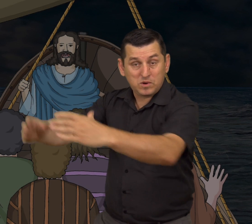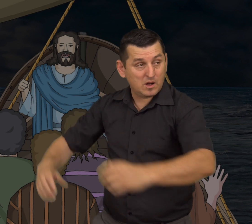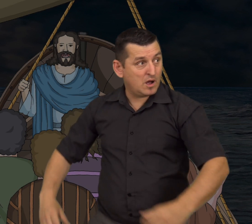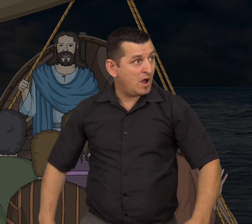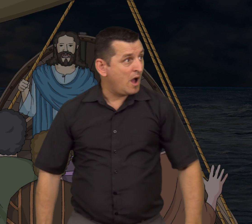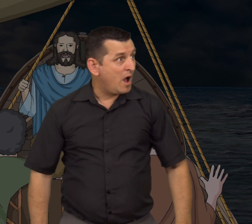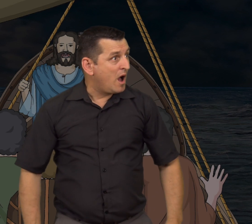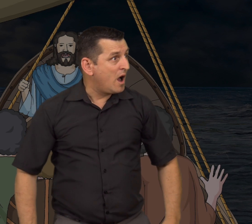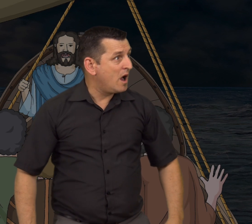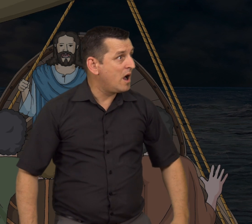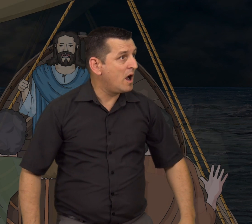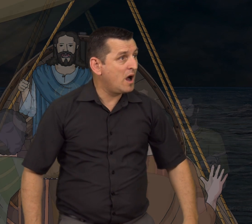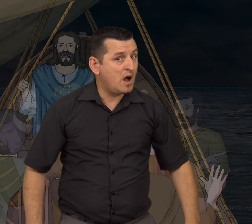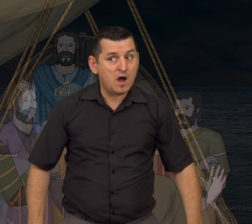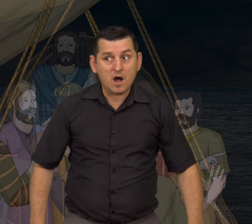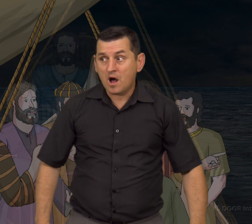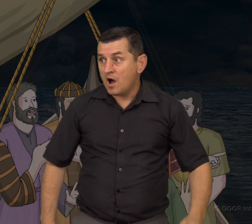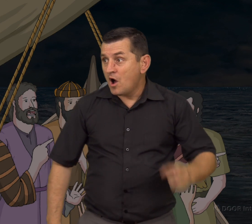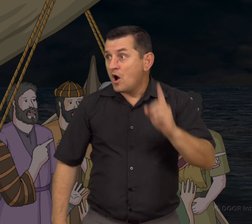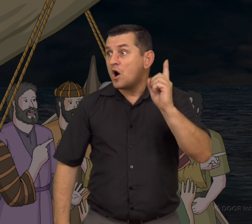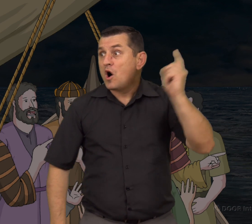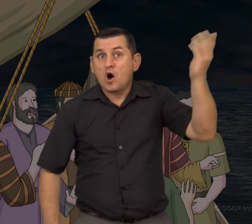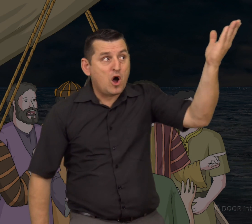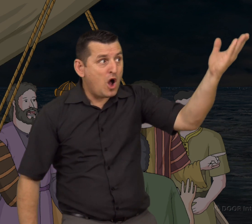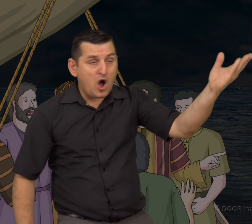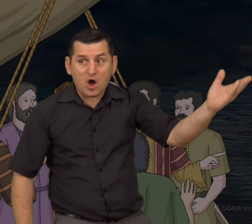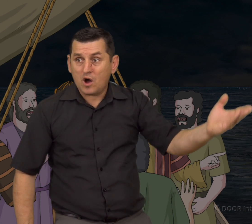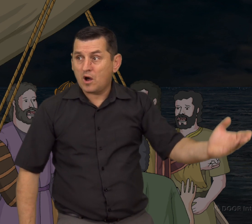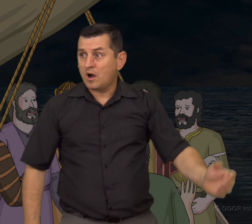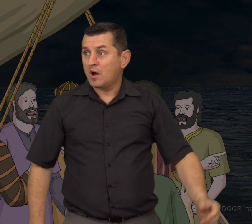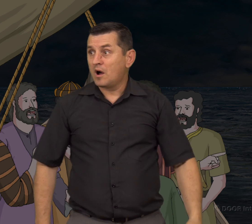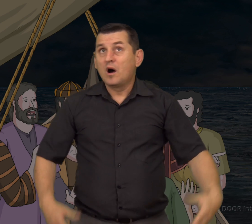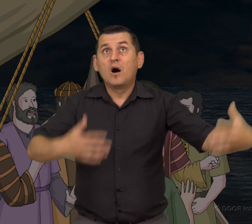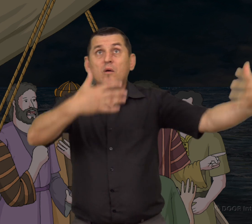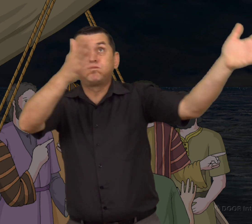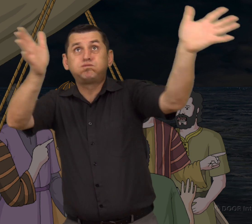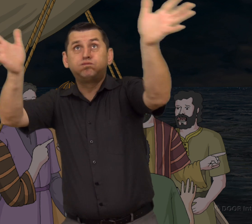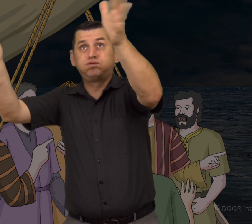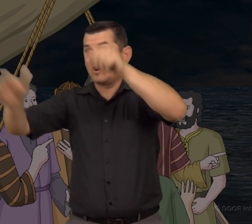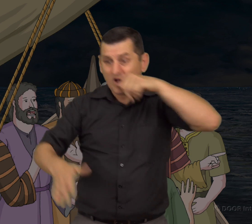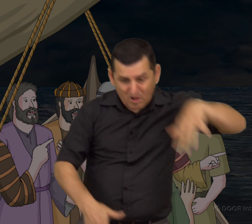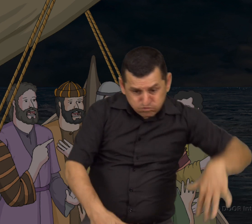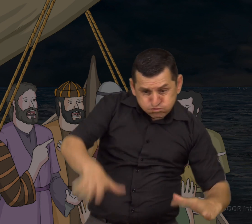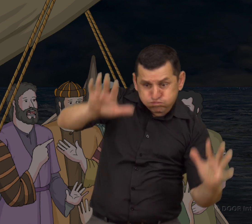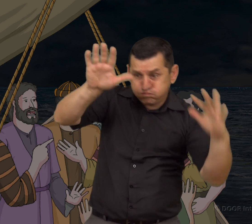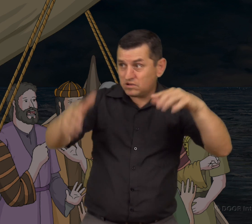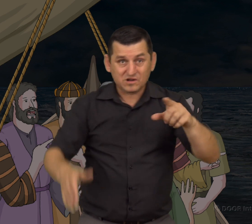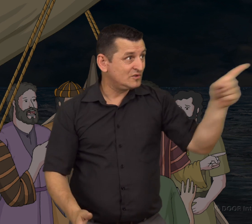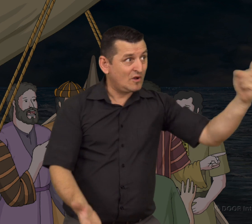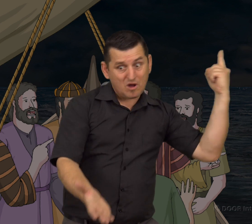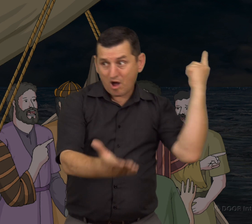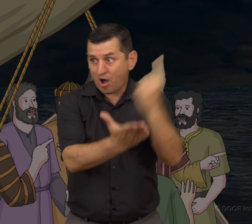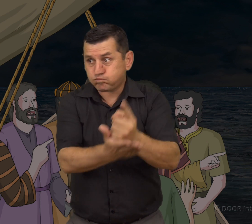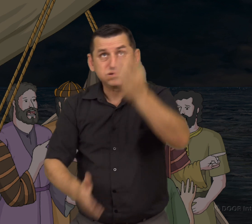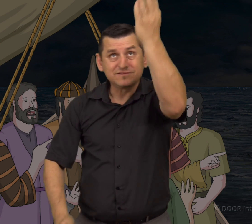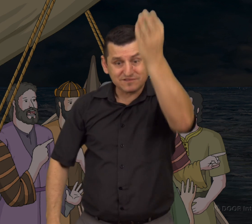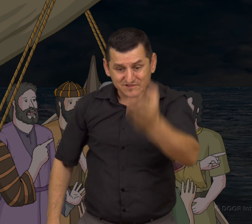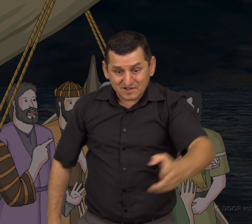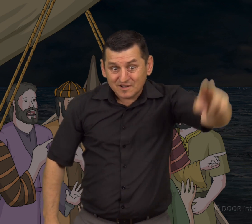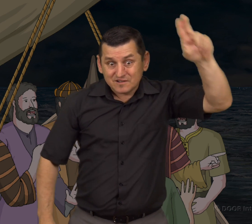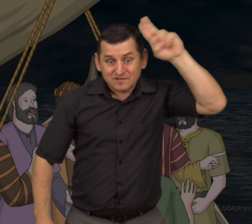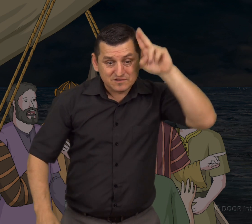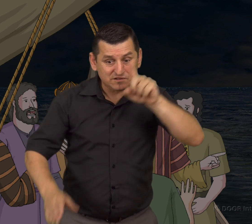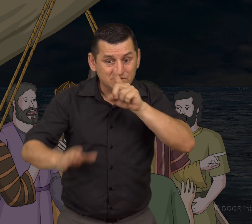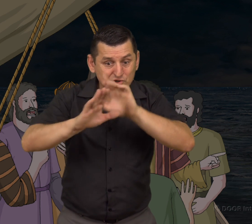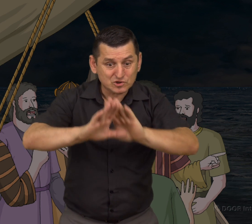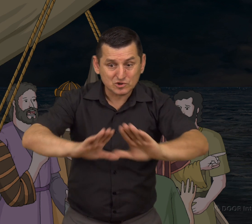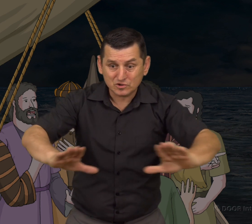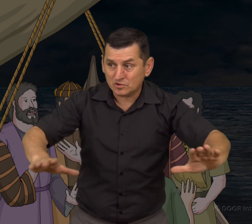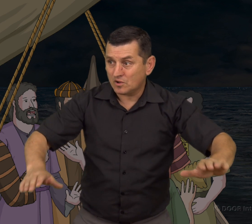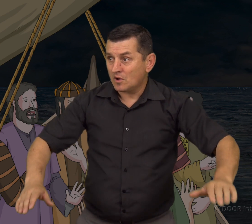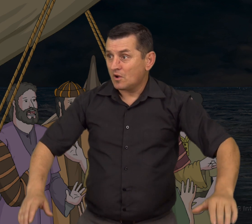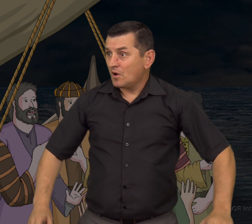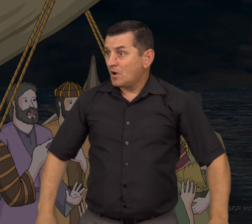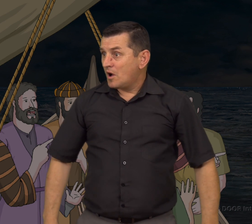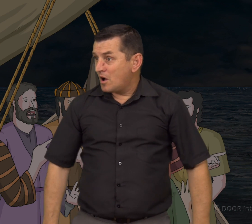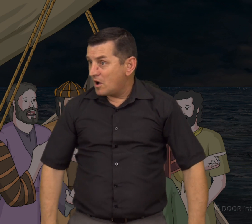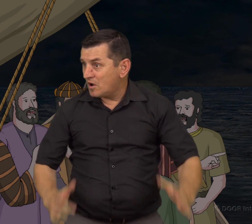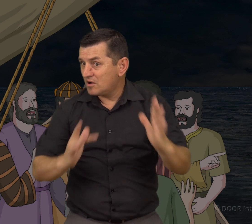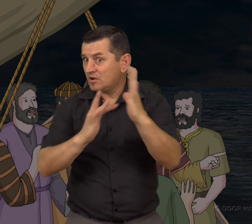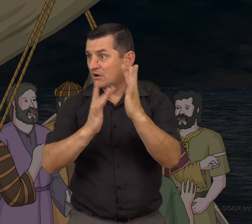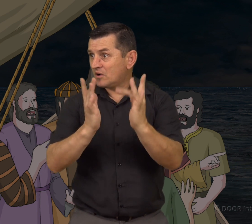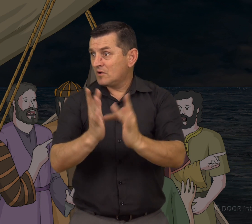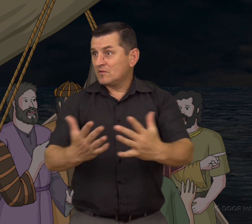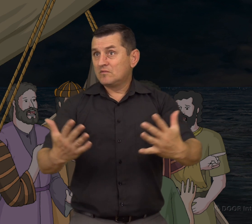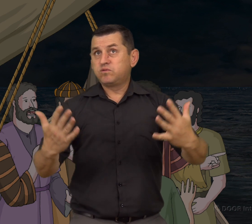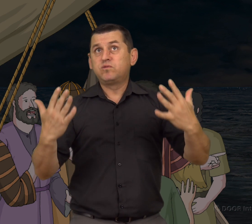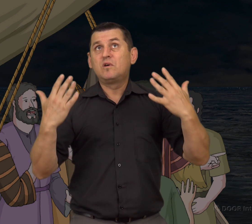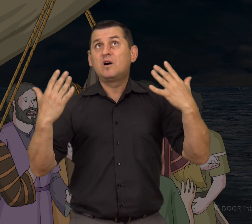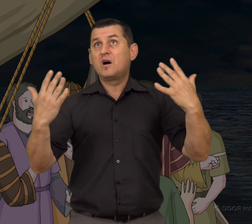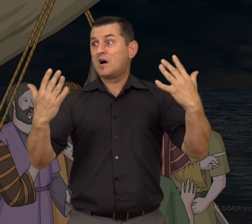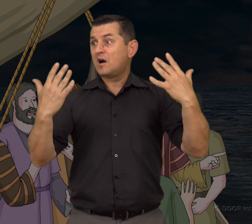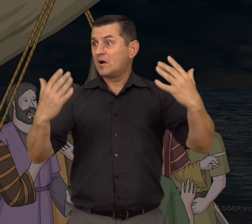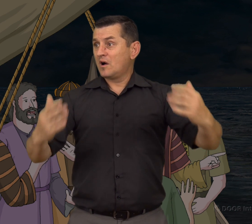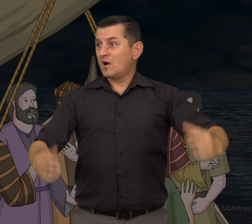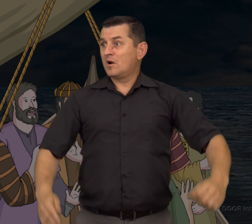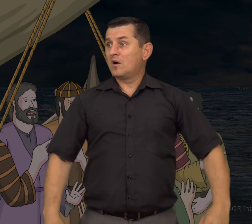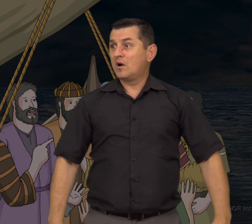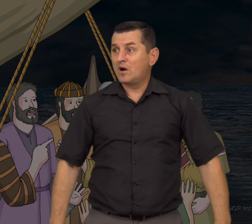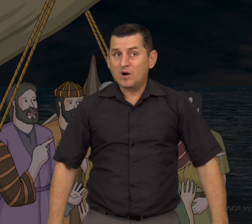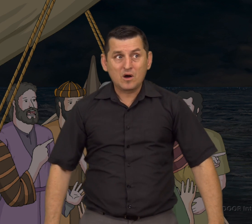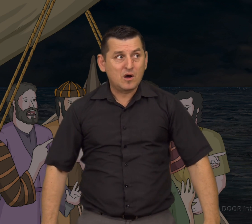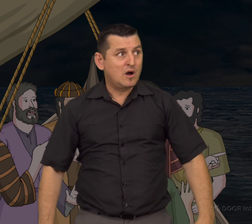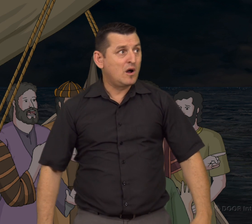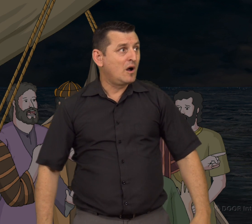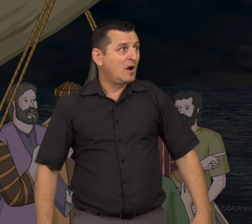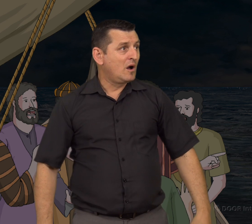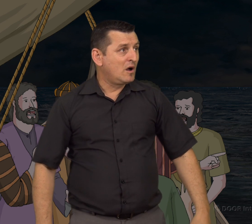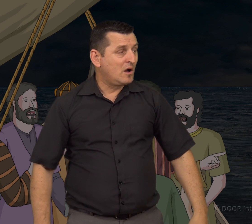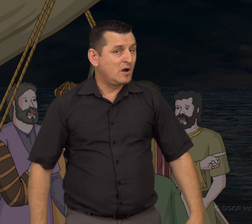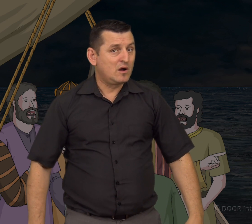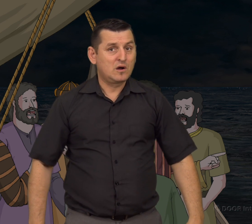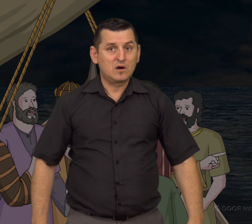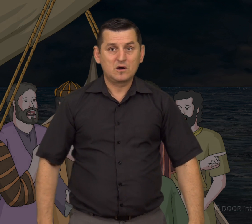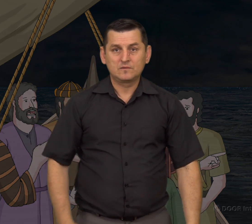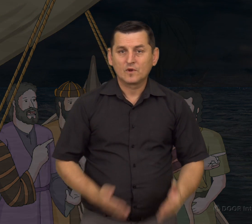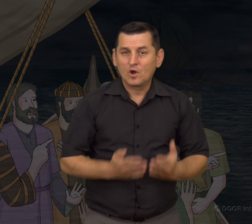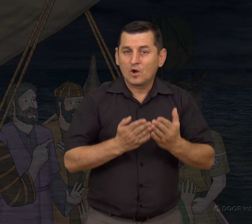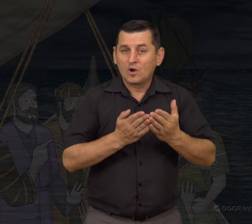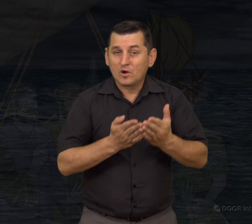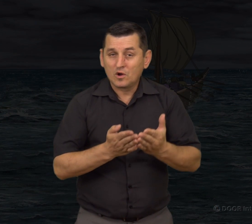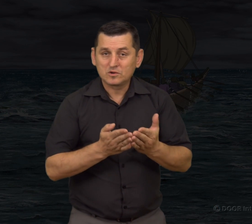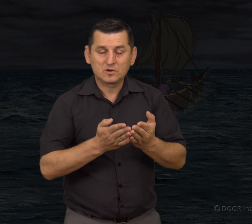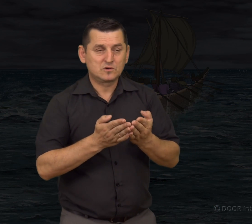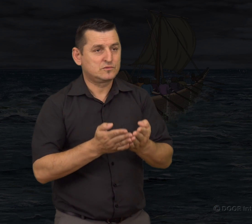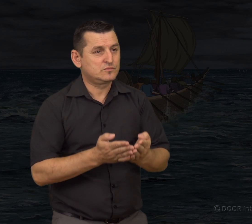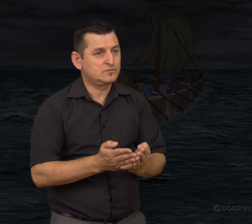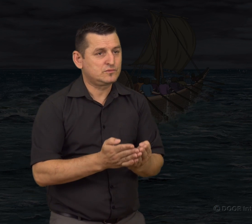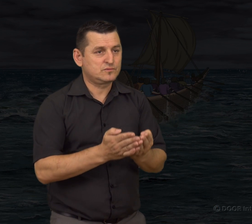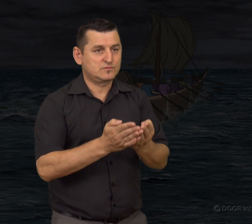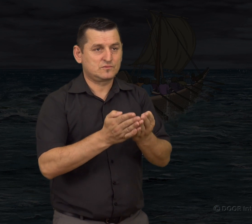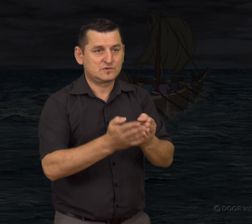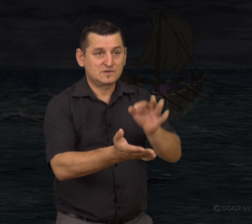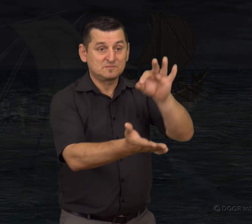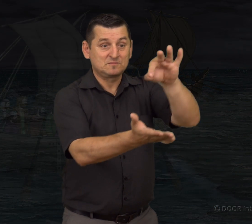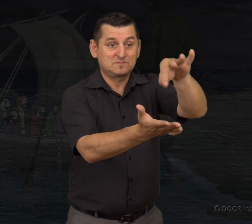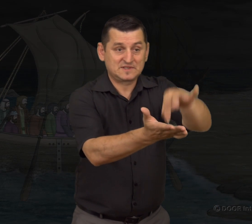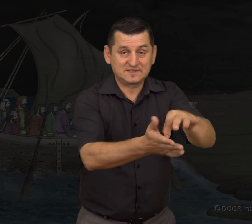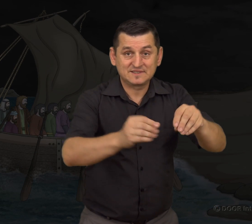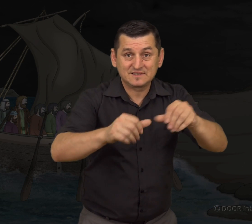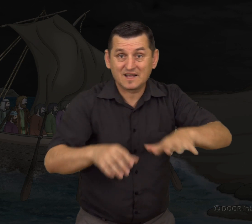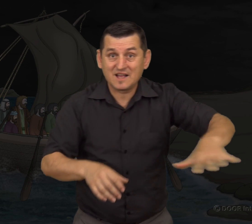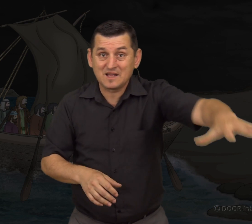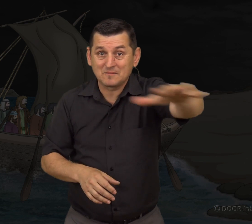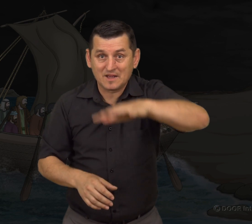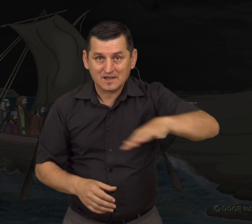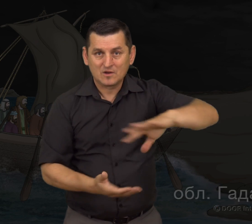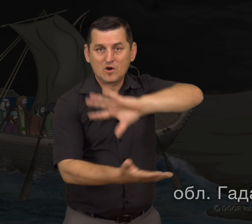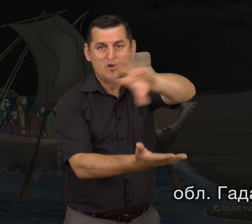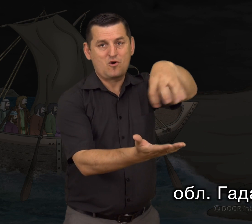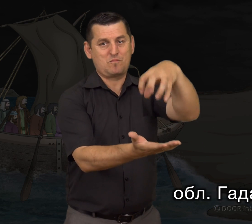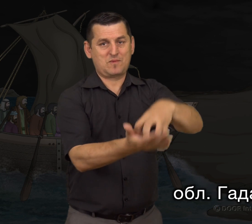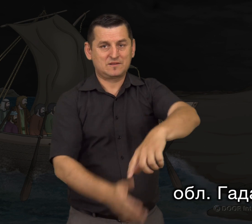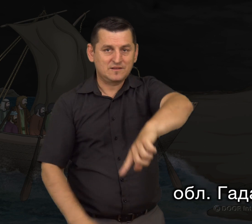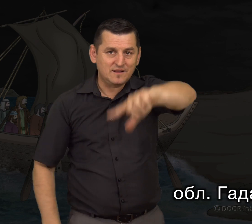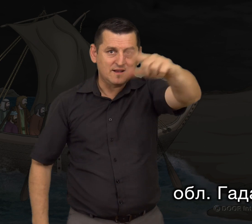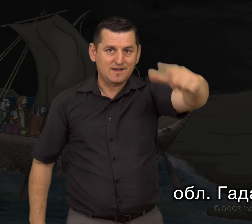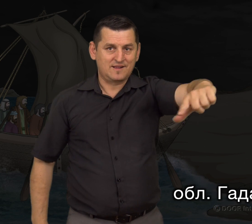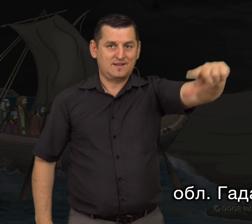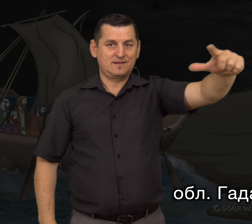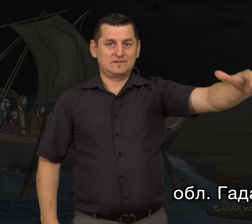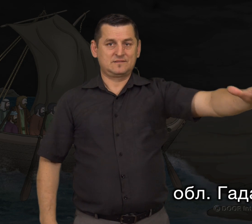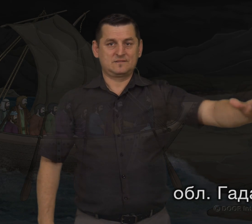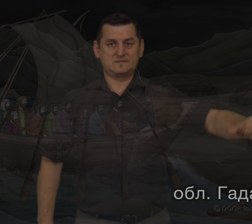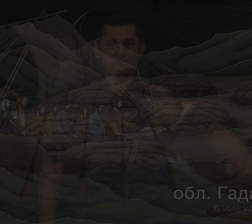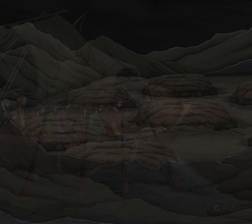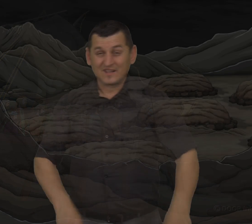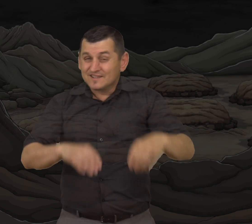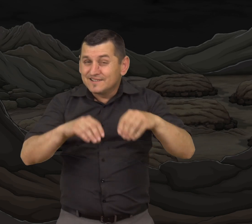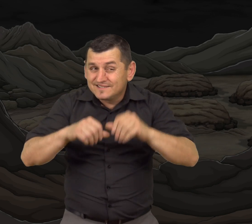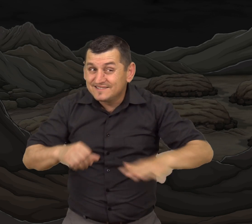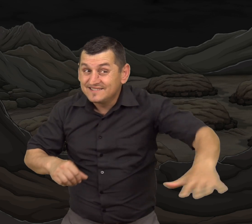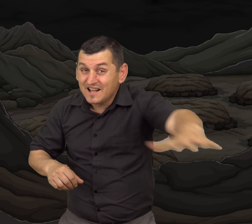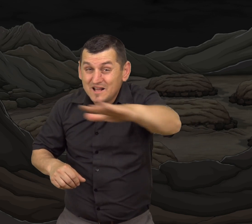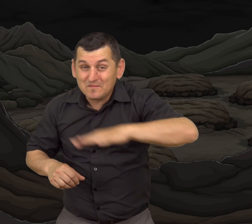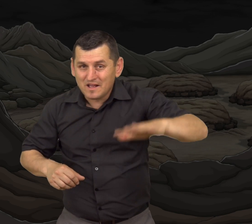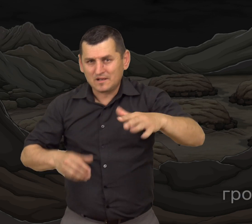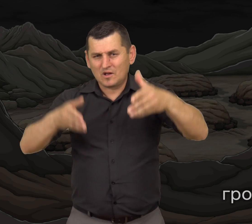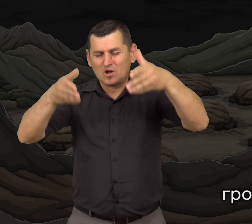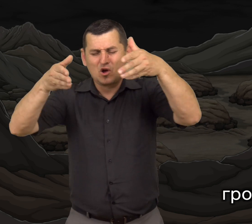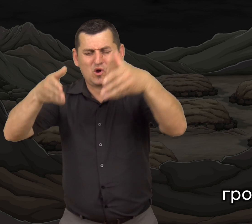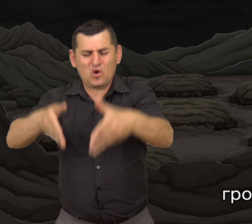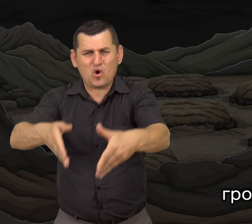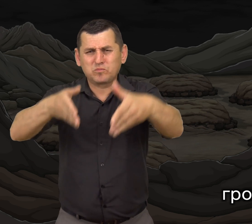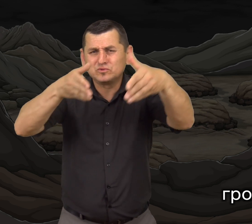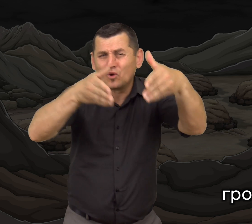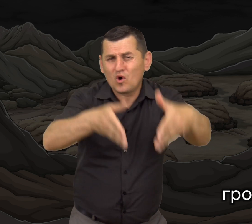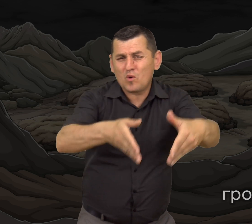Overwhelmed with fear, they asked one another, “Who is this, that even the wind and the sea obey Him?” On the other side of the sea, they arrived in the region of the Gerasenes.